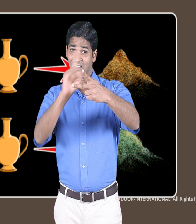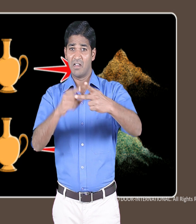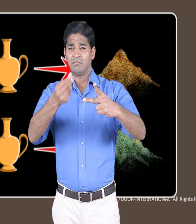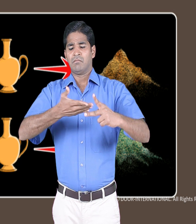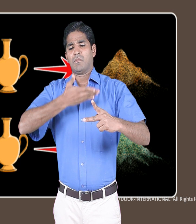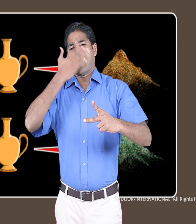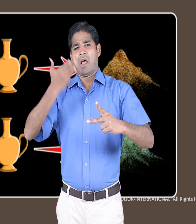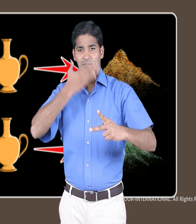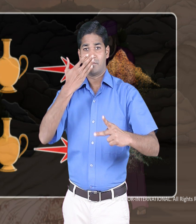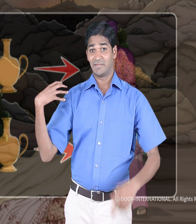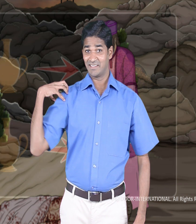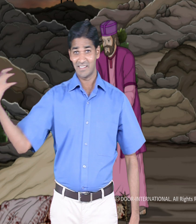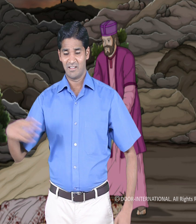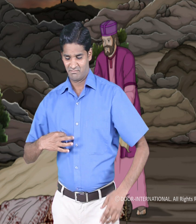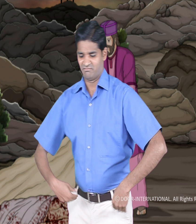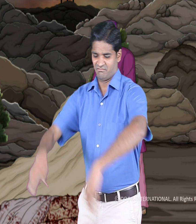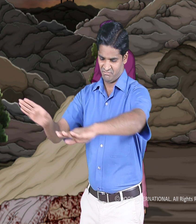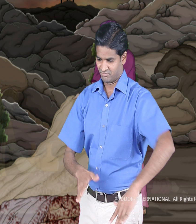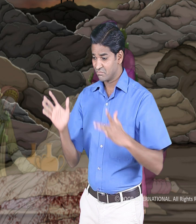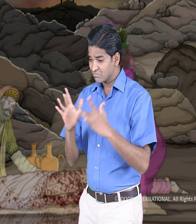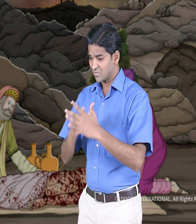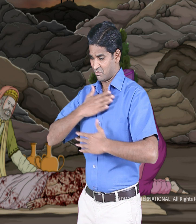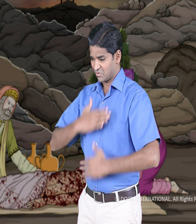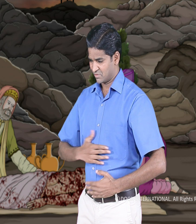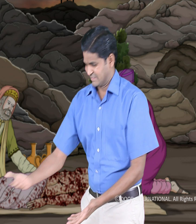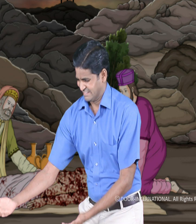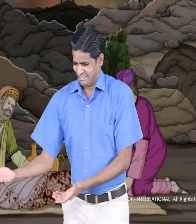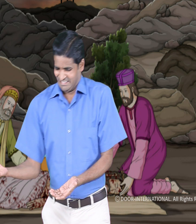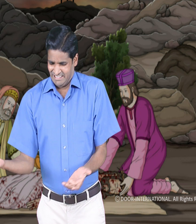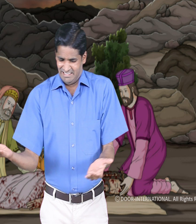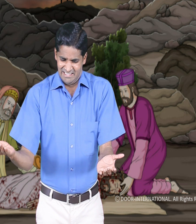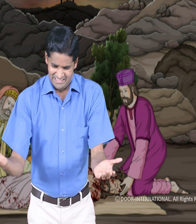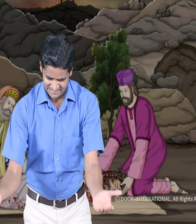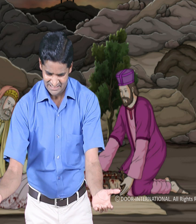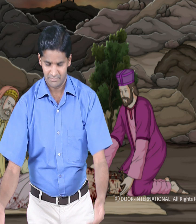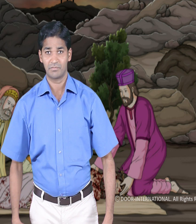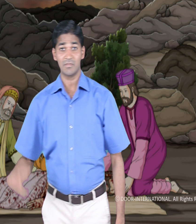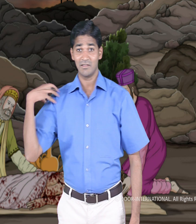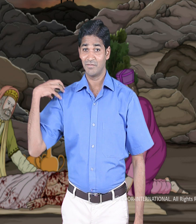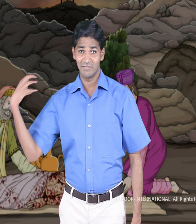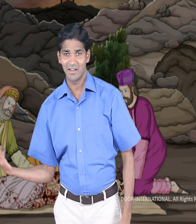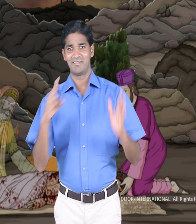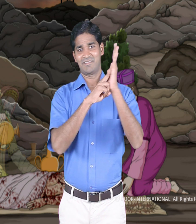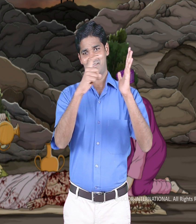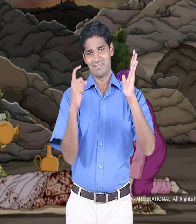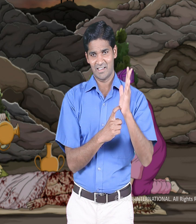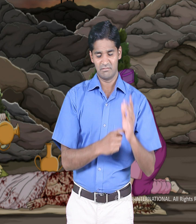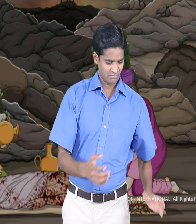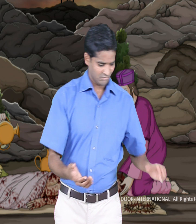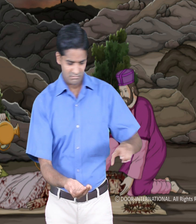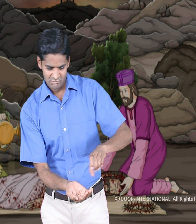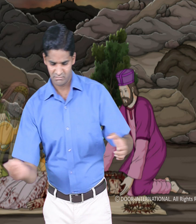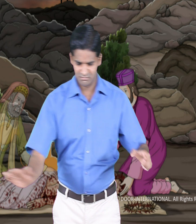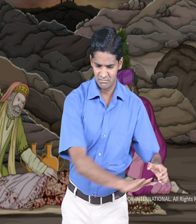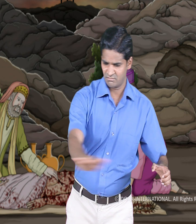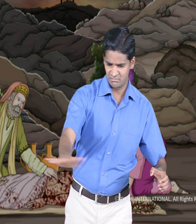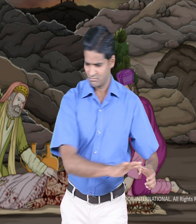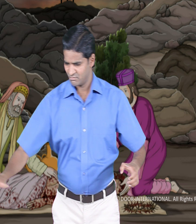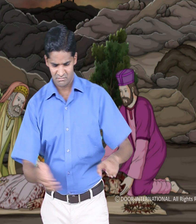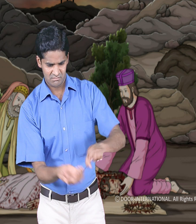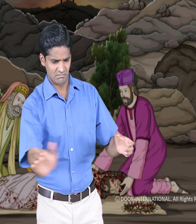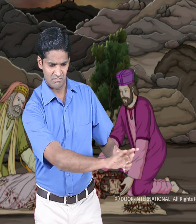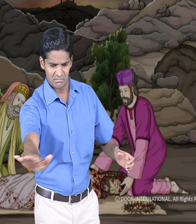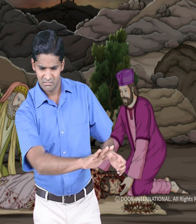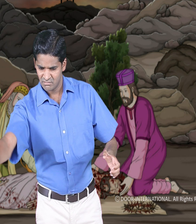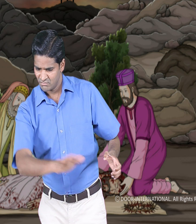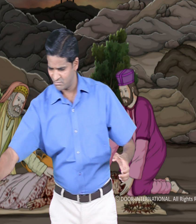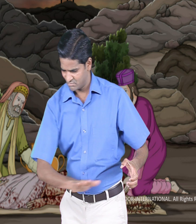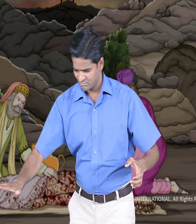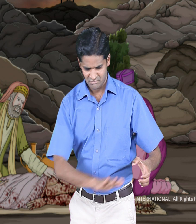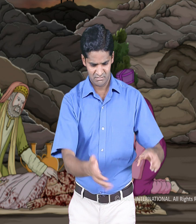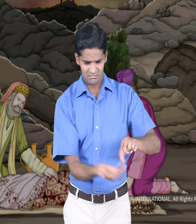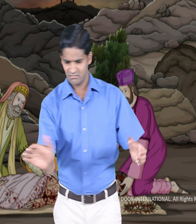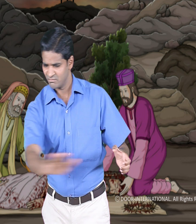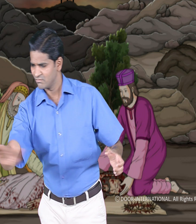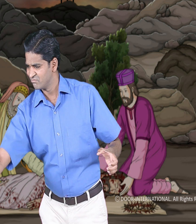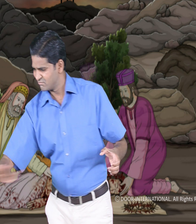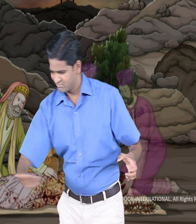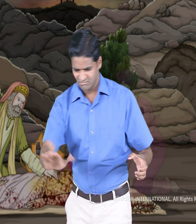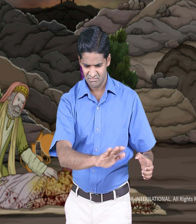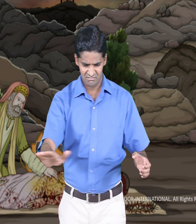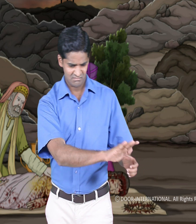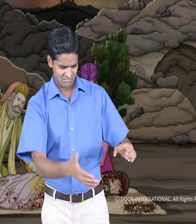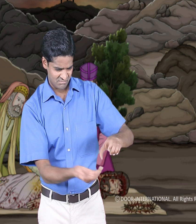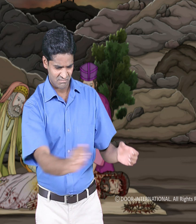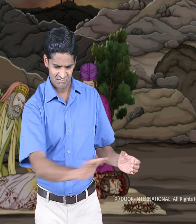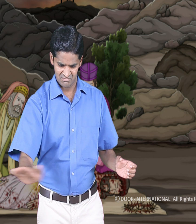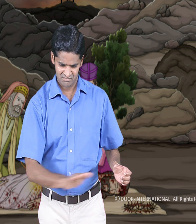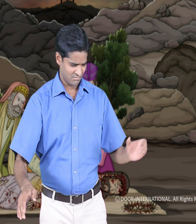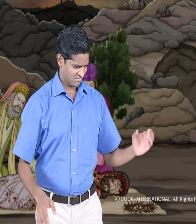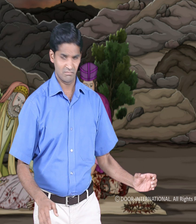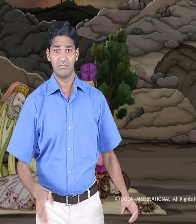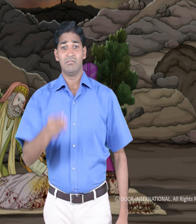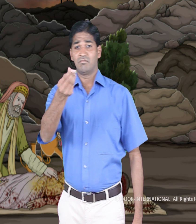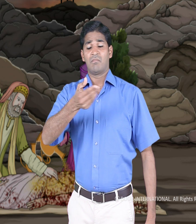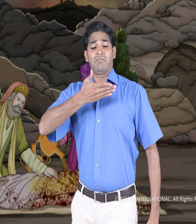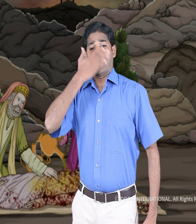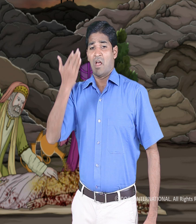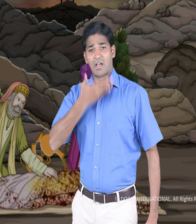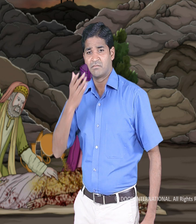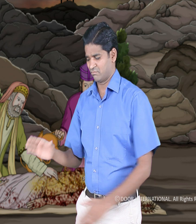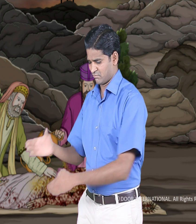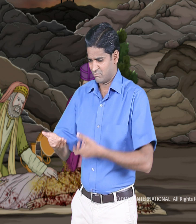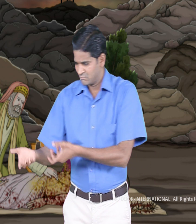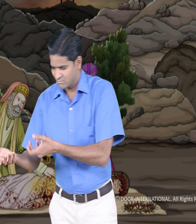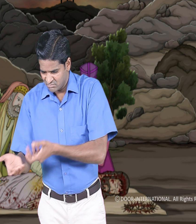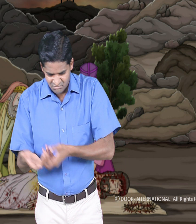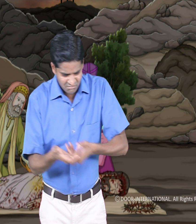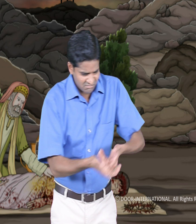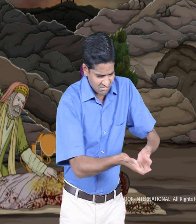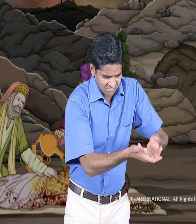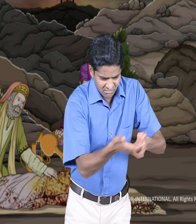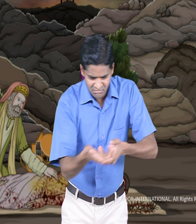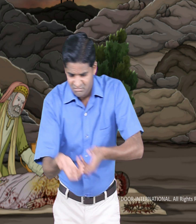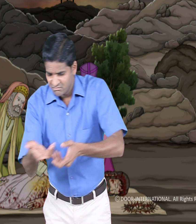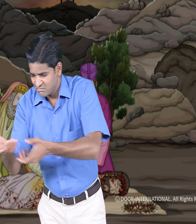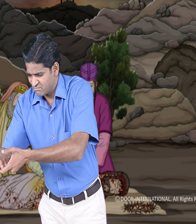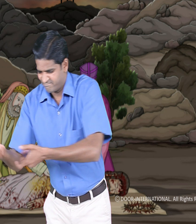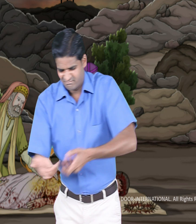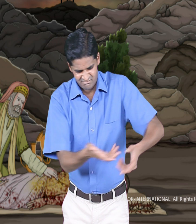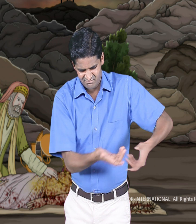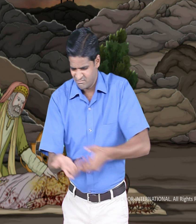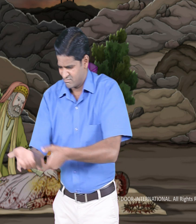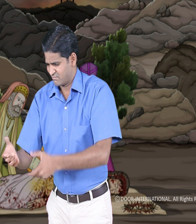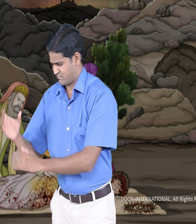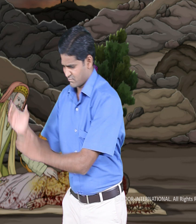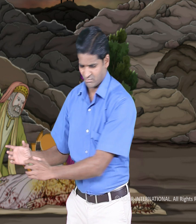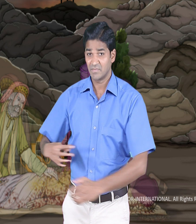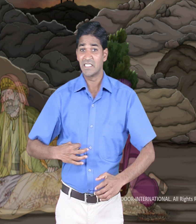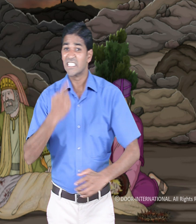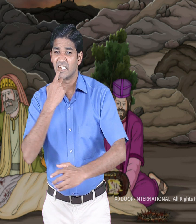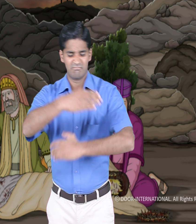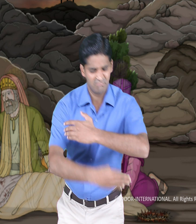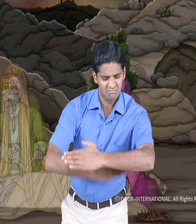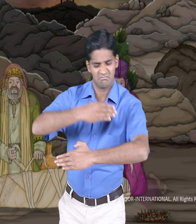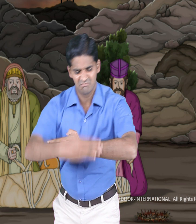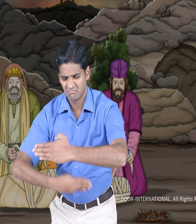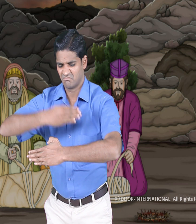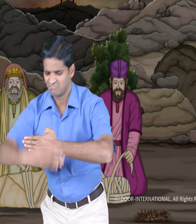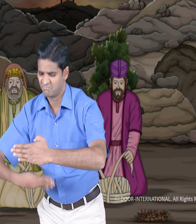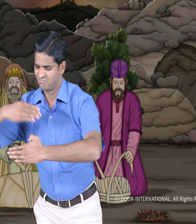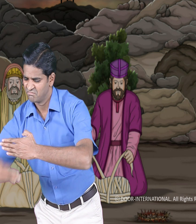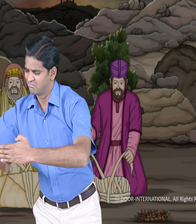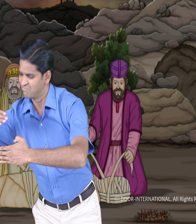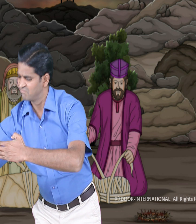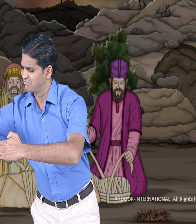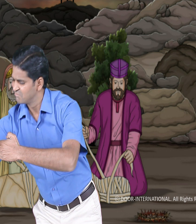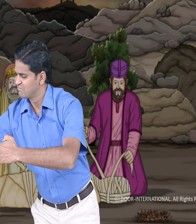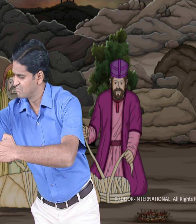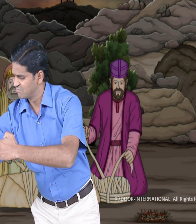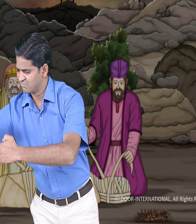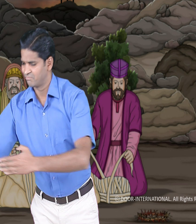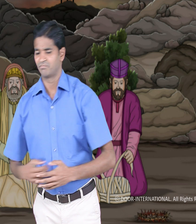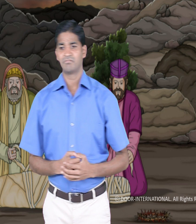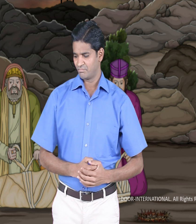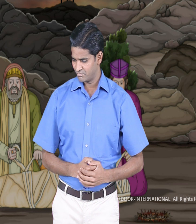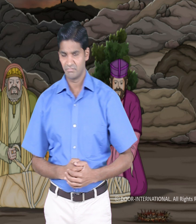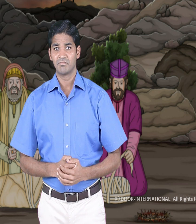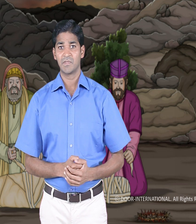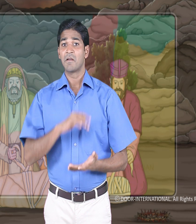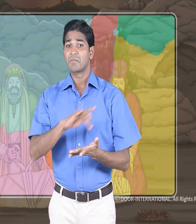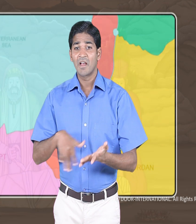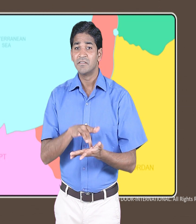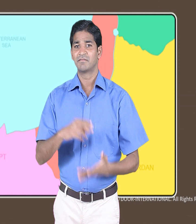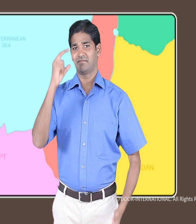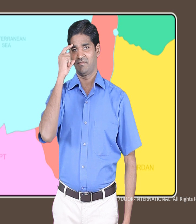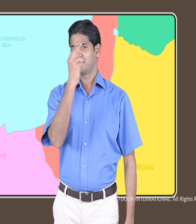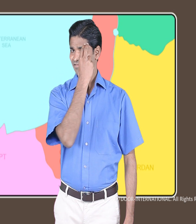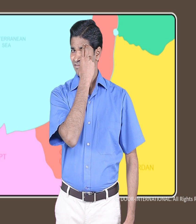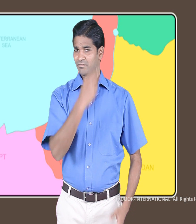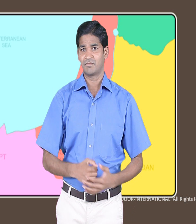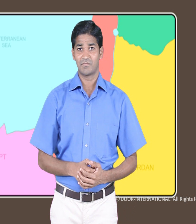So they took the body of Jesus and wrapped it in linen cloths with the spices, according to the Jewish burial custom.